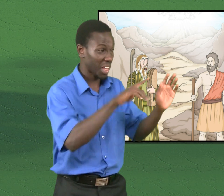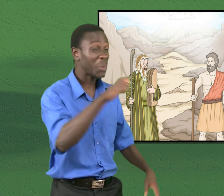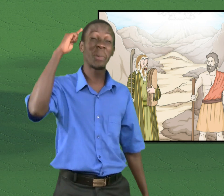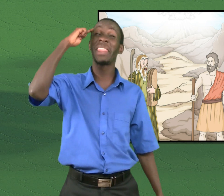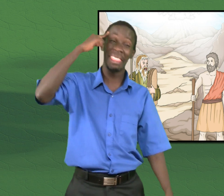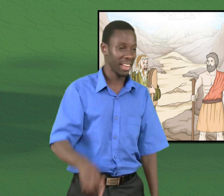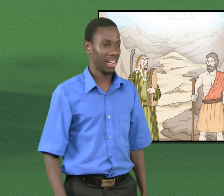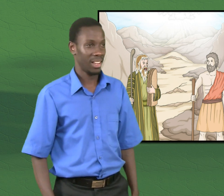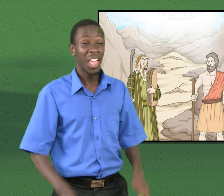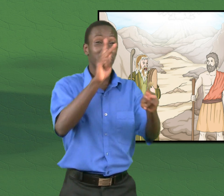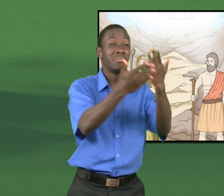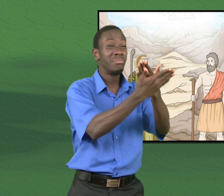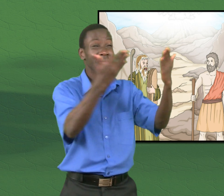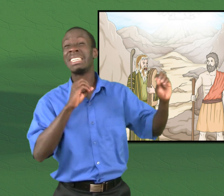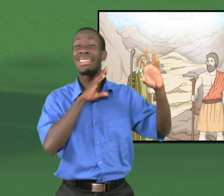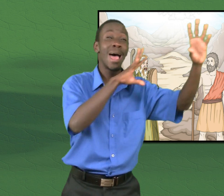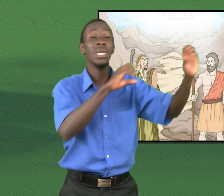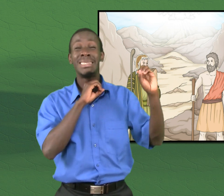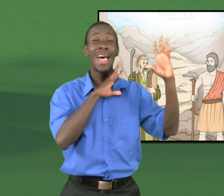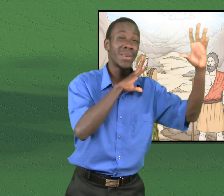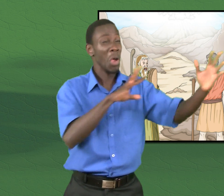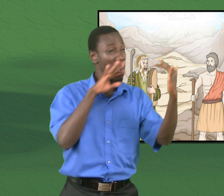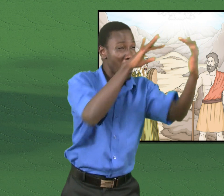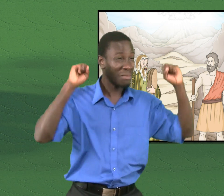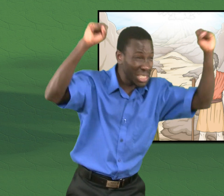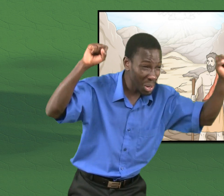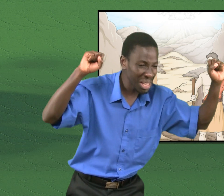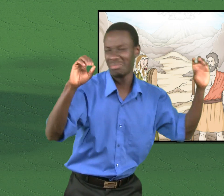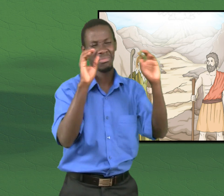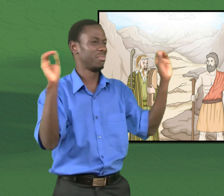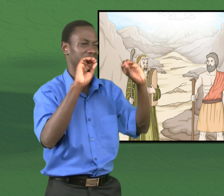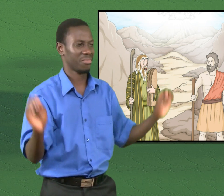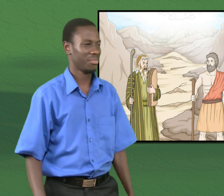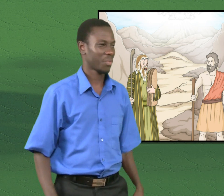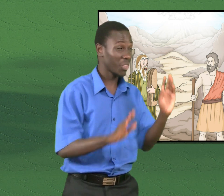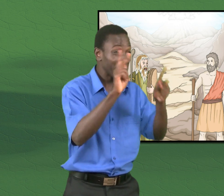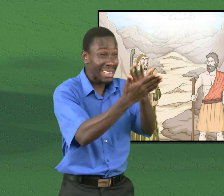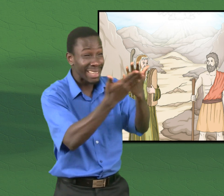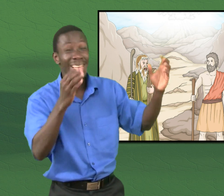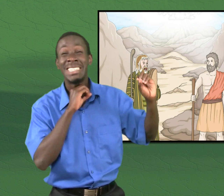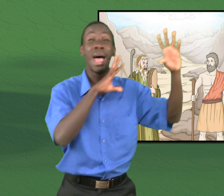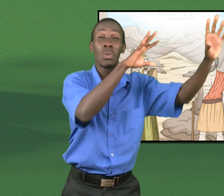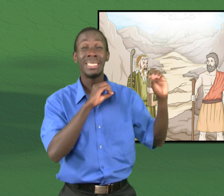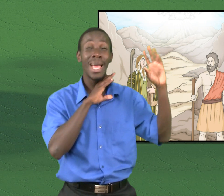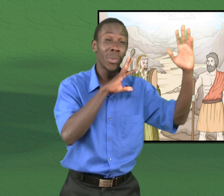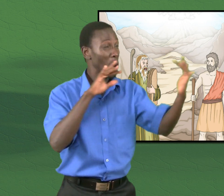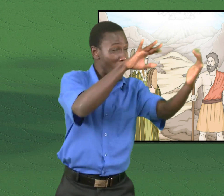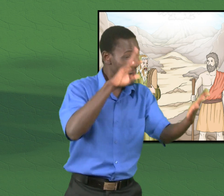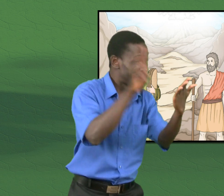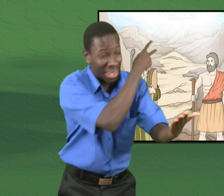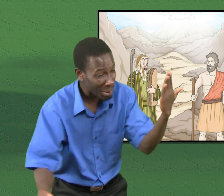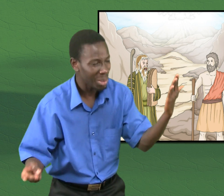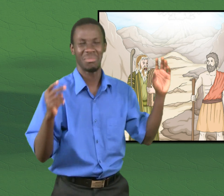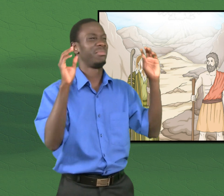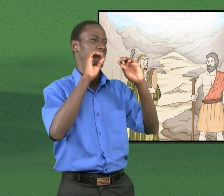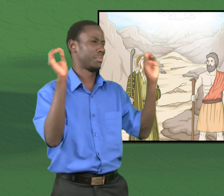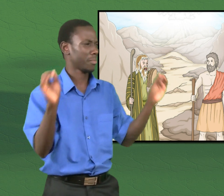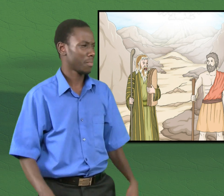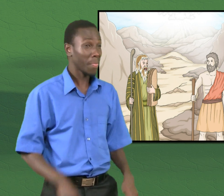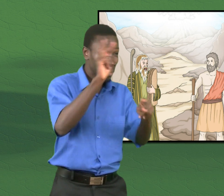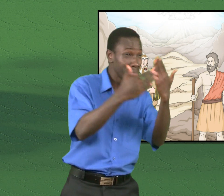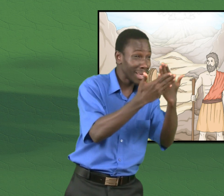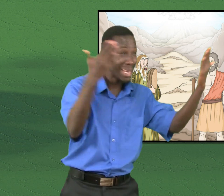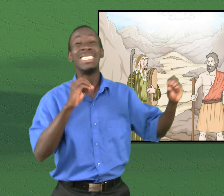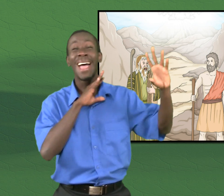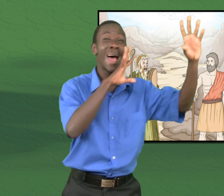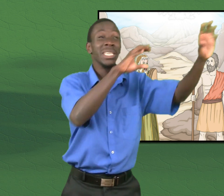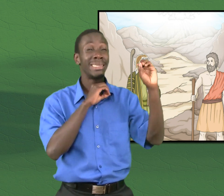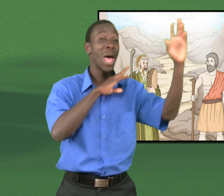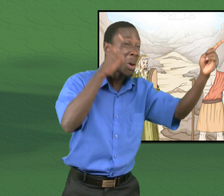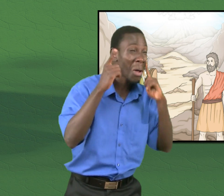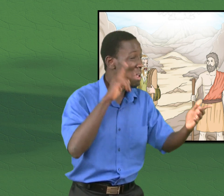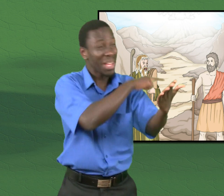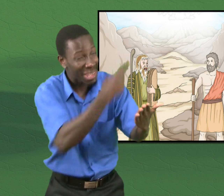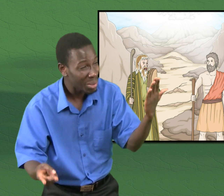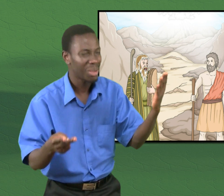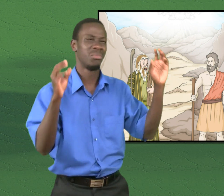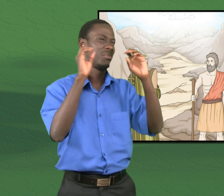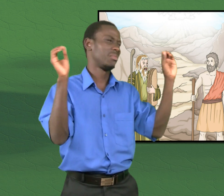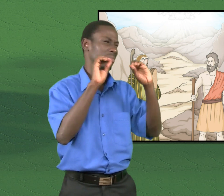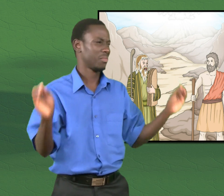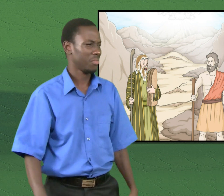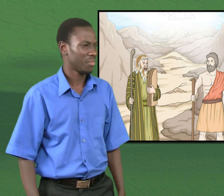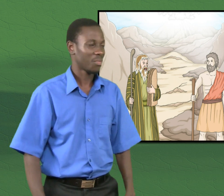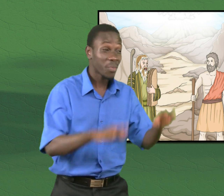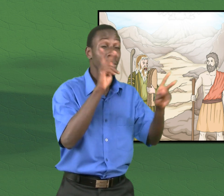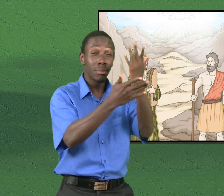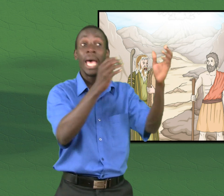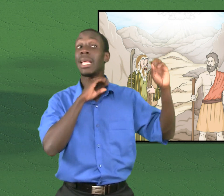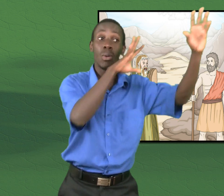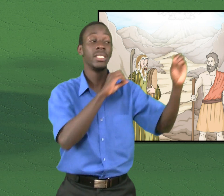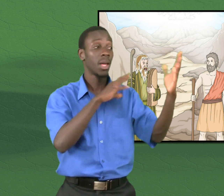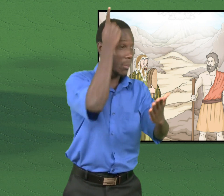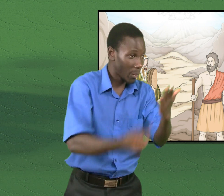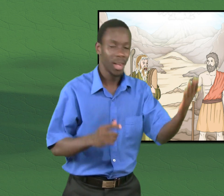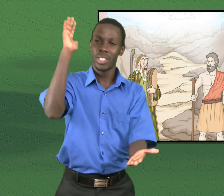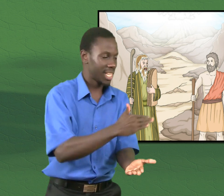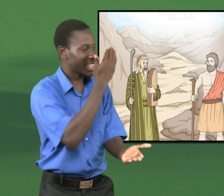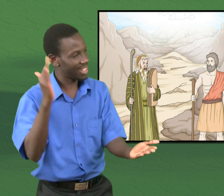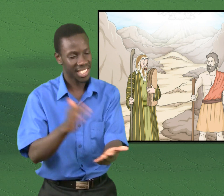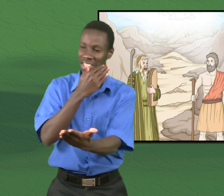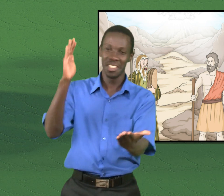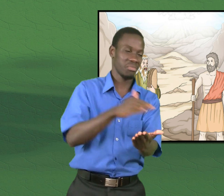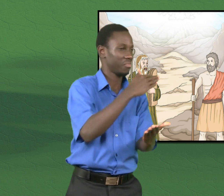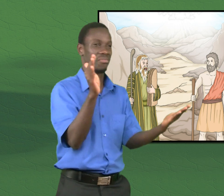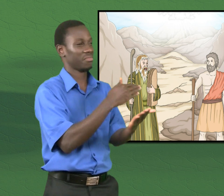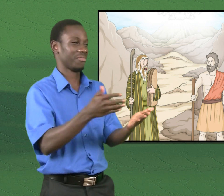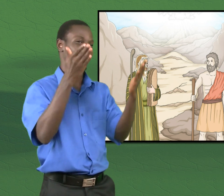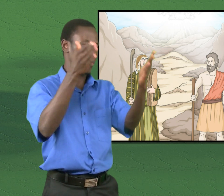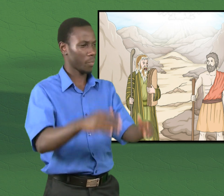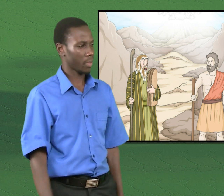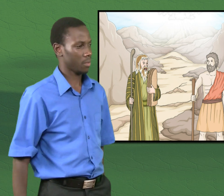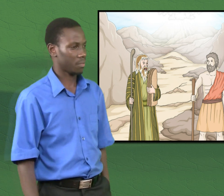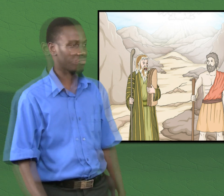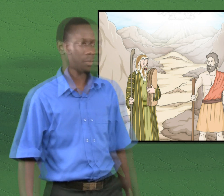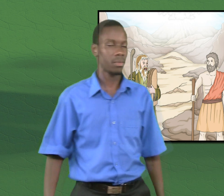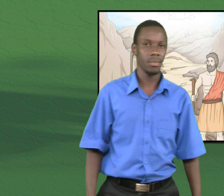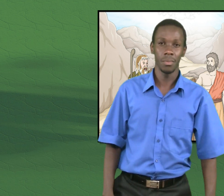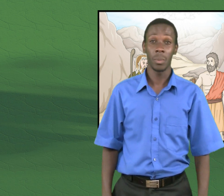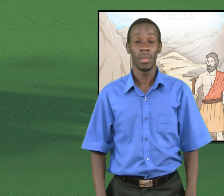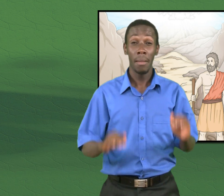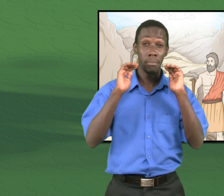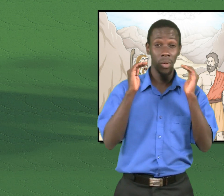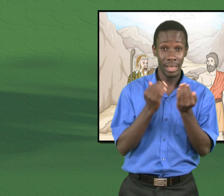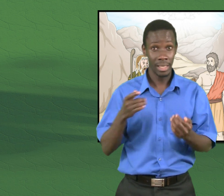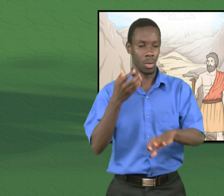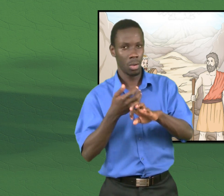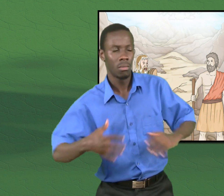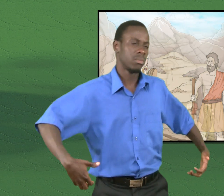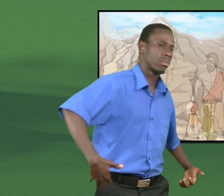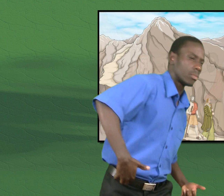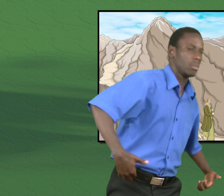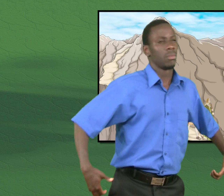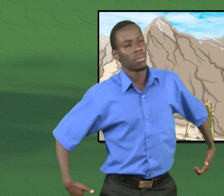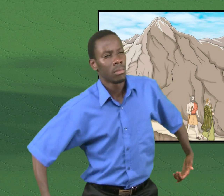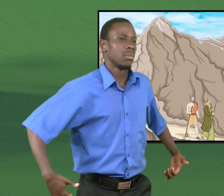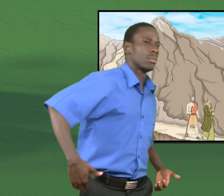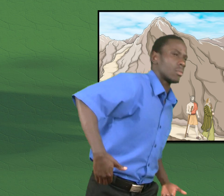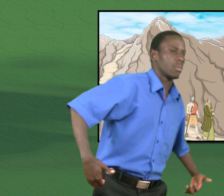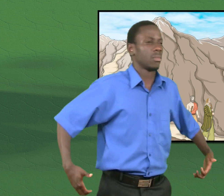But Moses replied: “It is neither the cry of victory nor the cry of defeat;